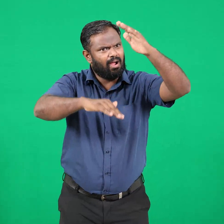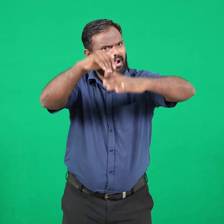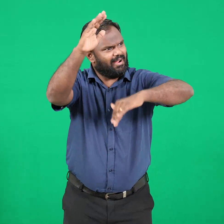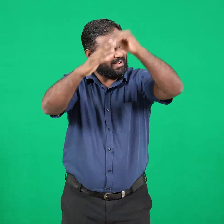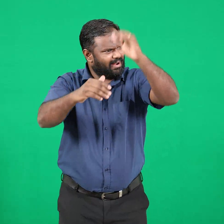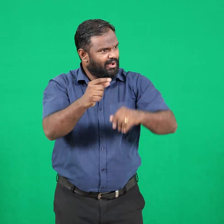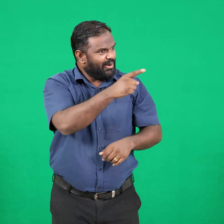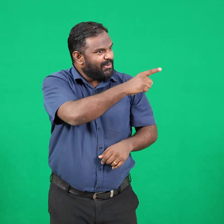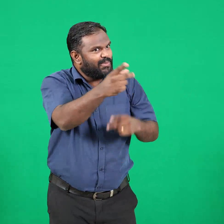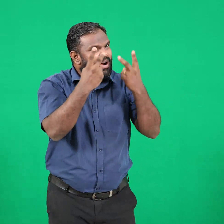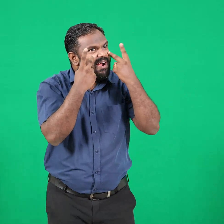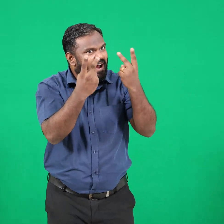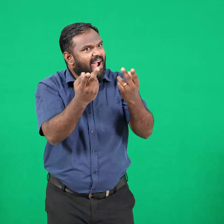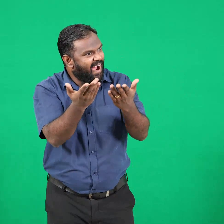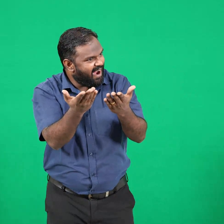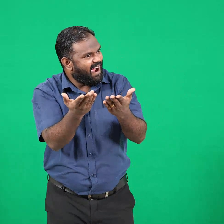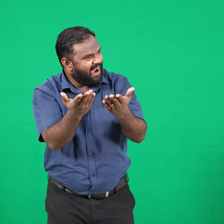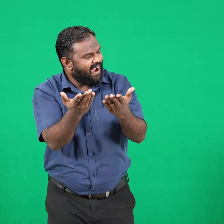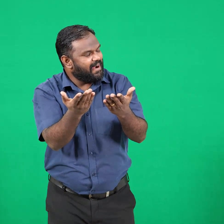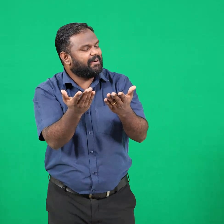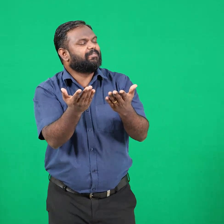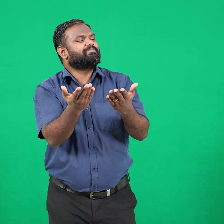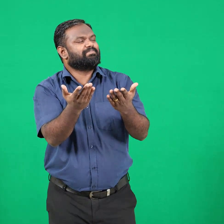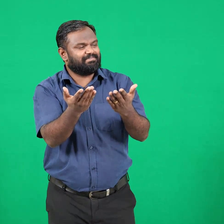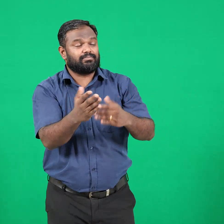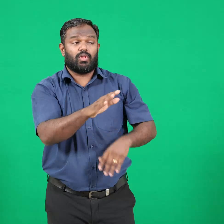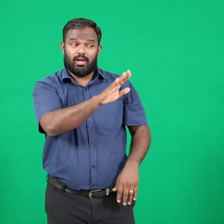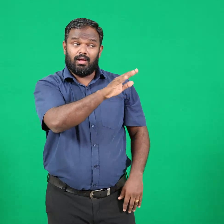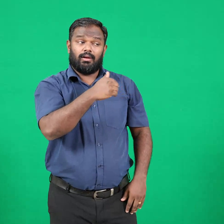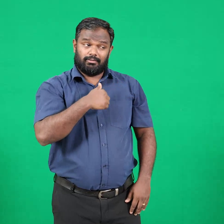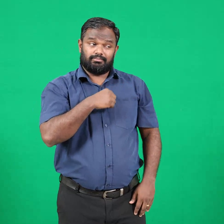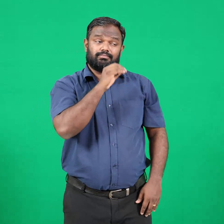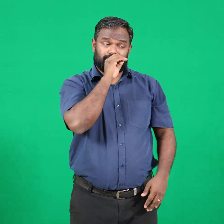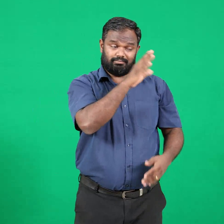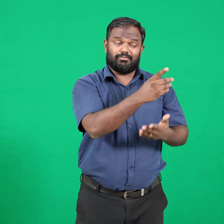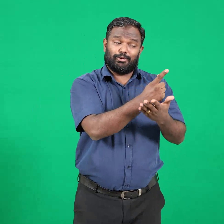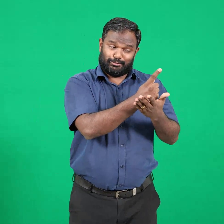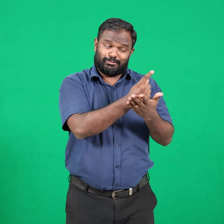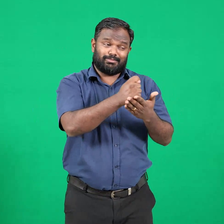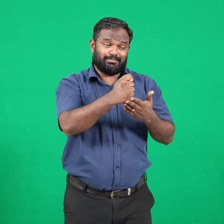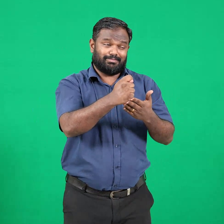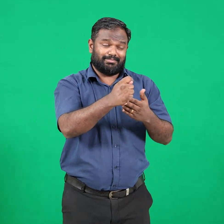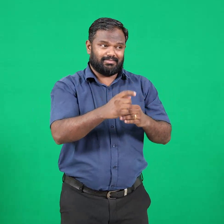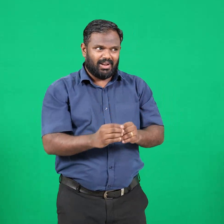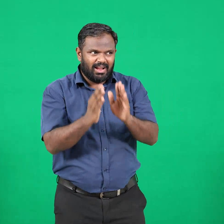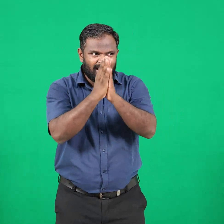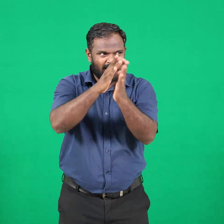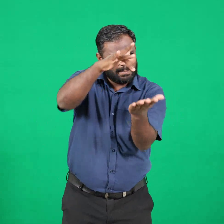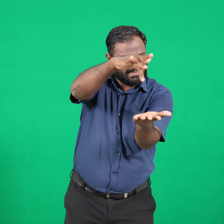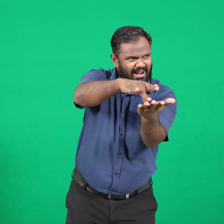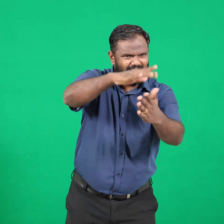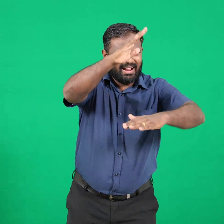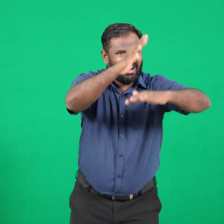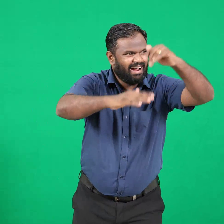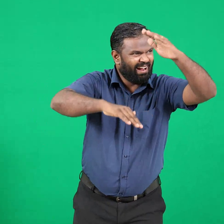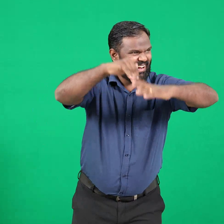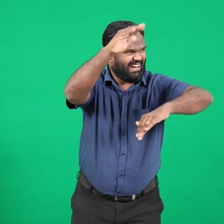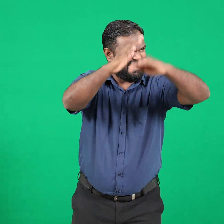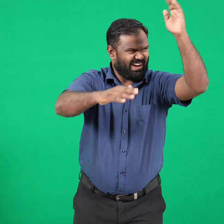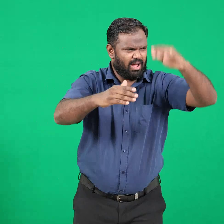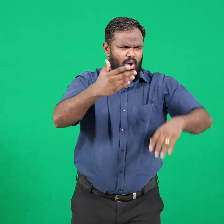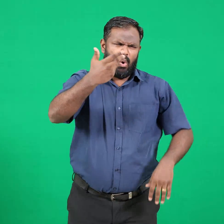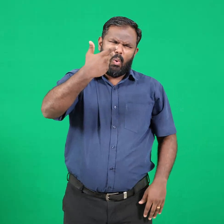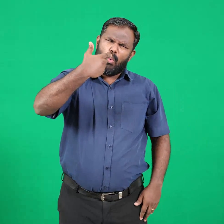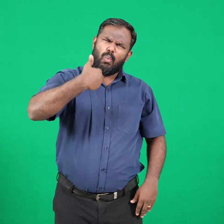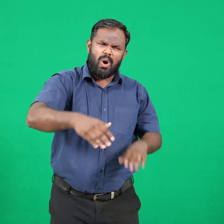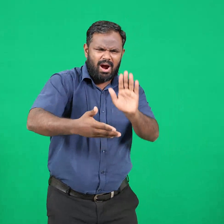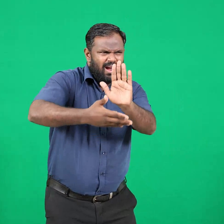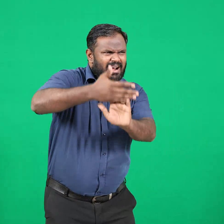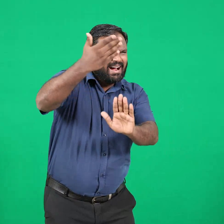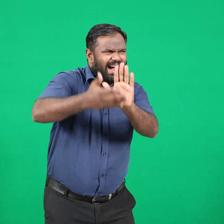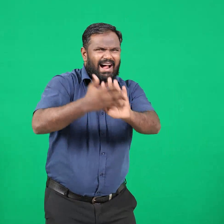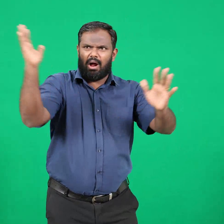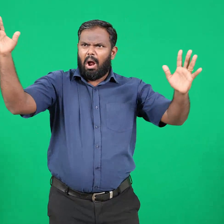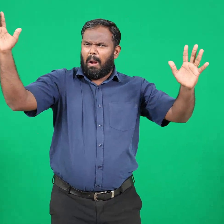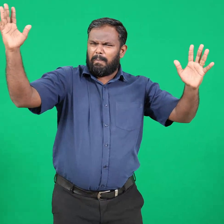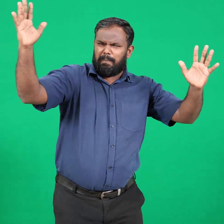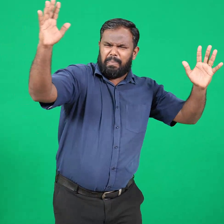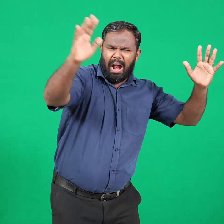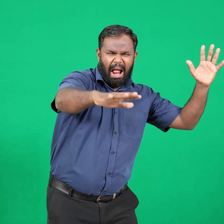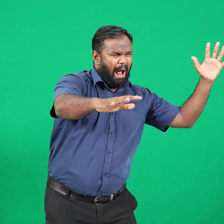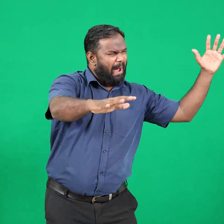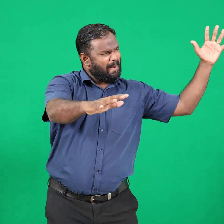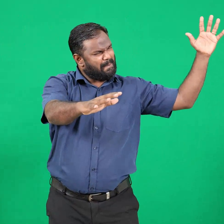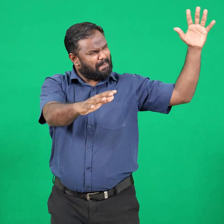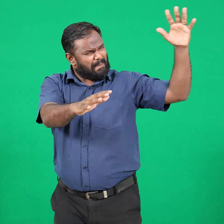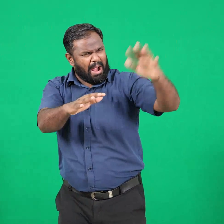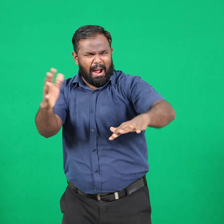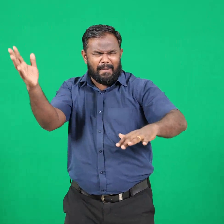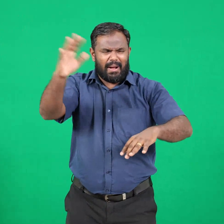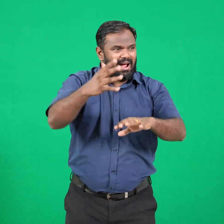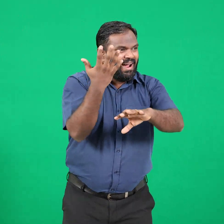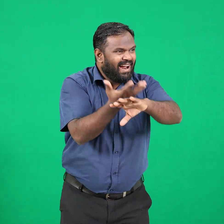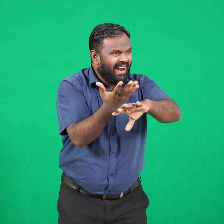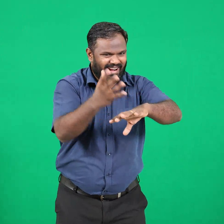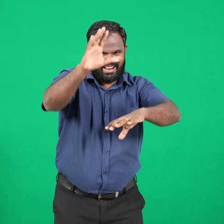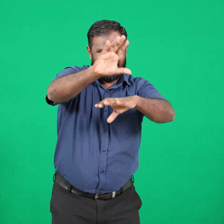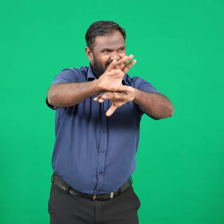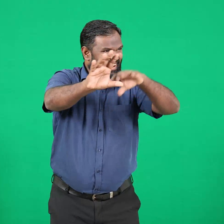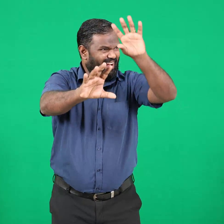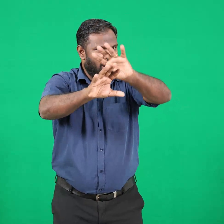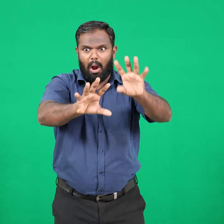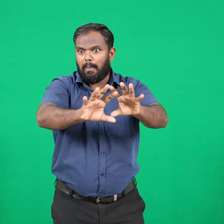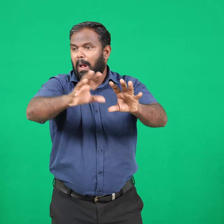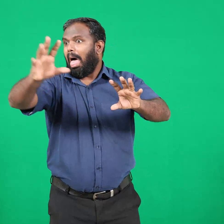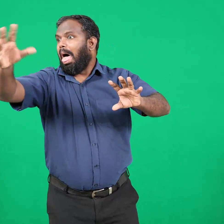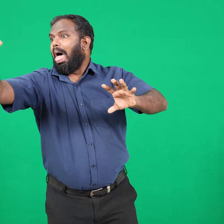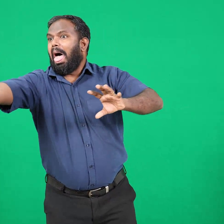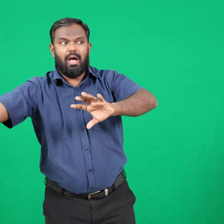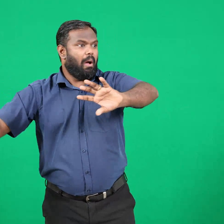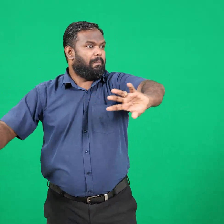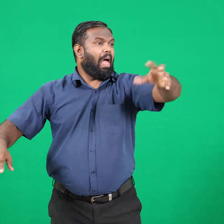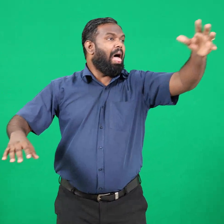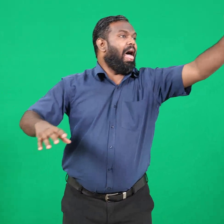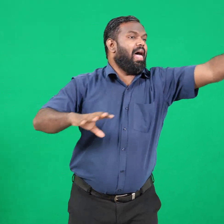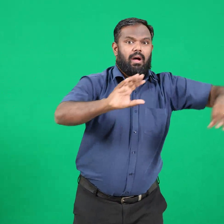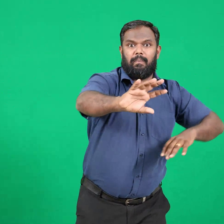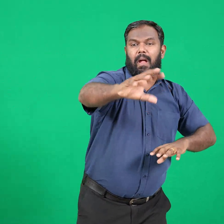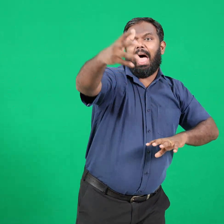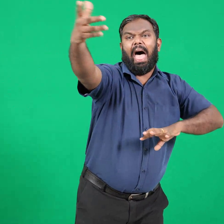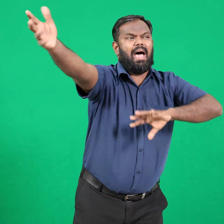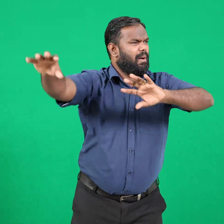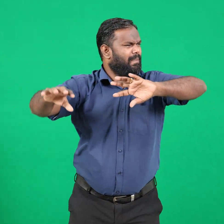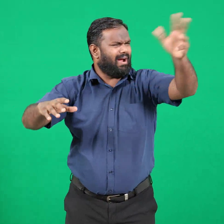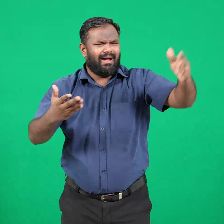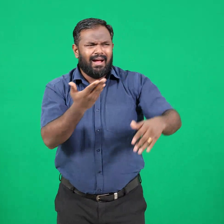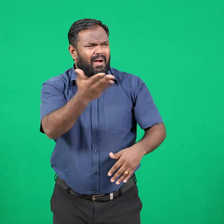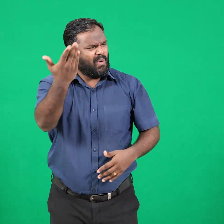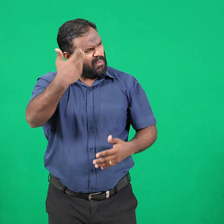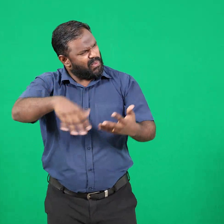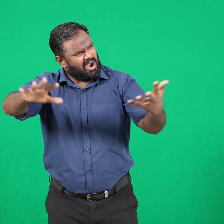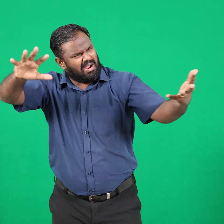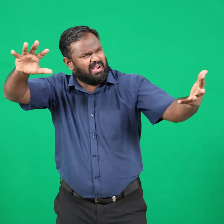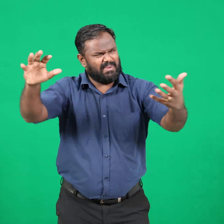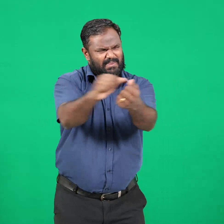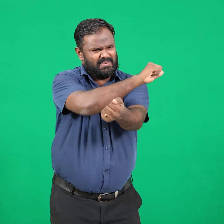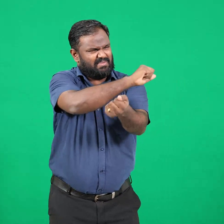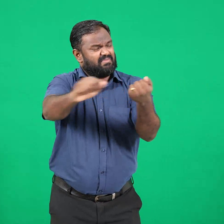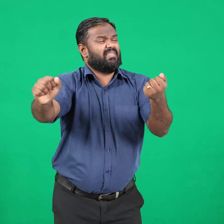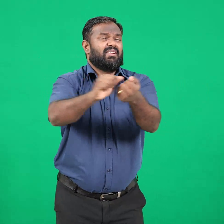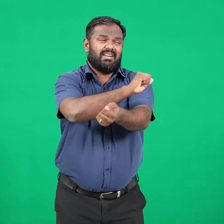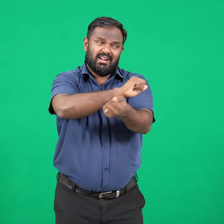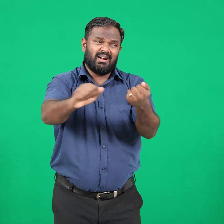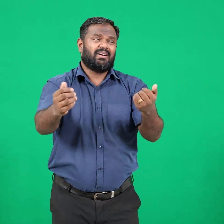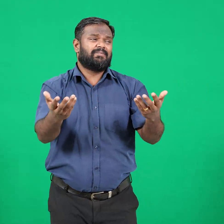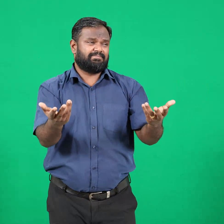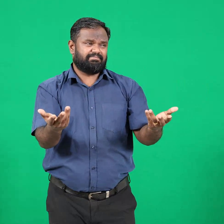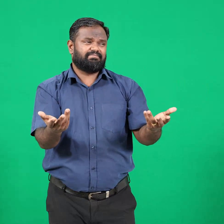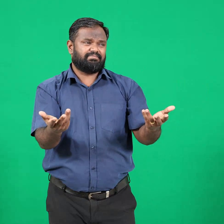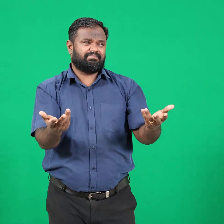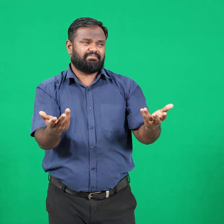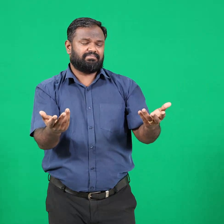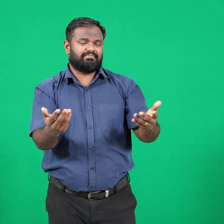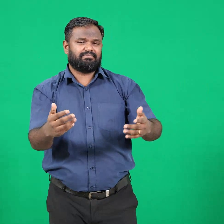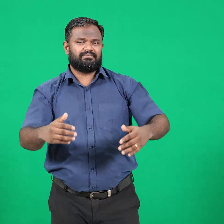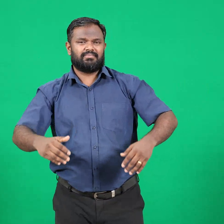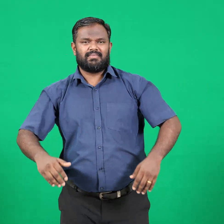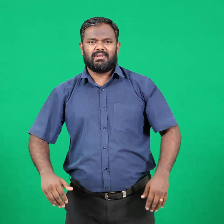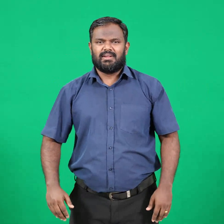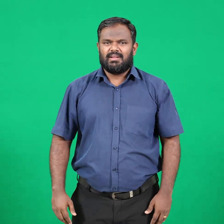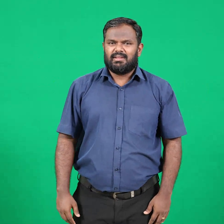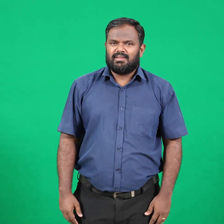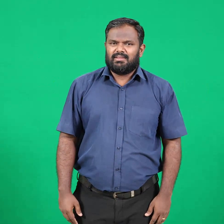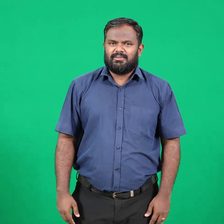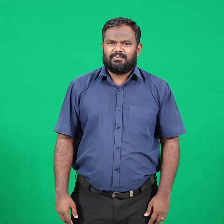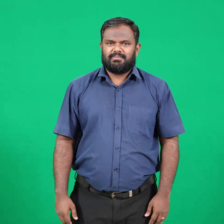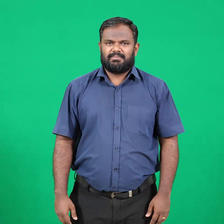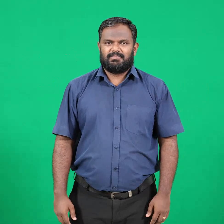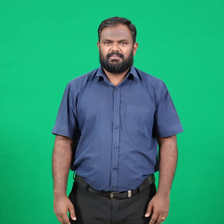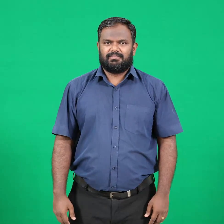" Truly I tell you, not one stone here will be left on another; every one will be thrown down."